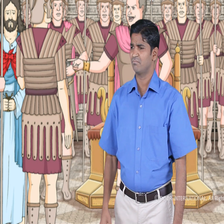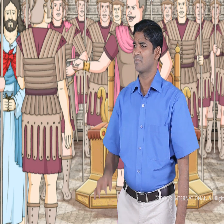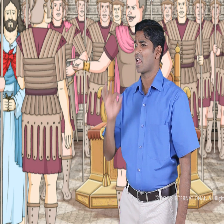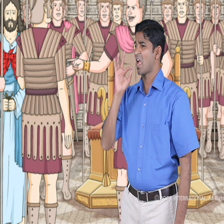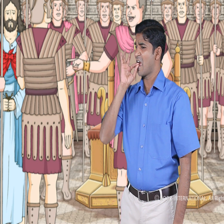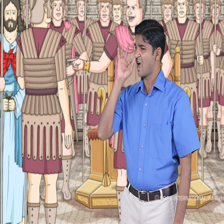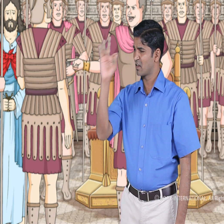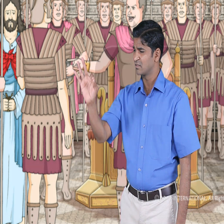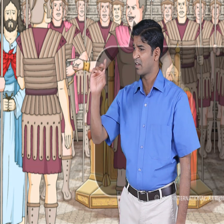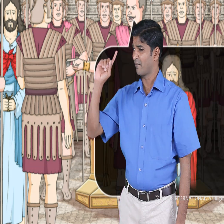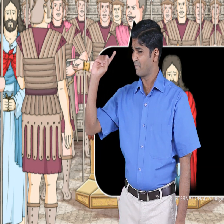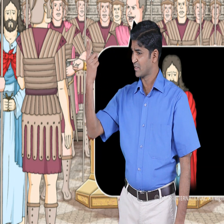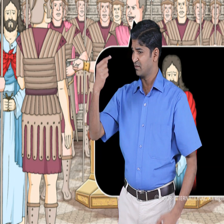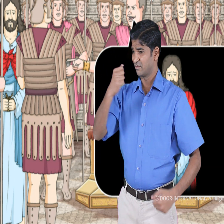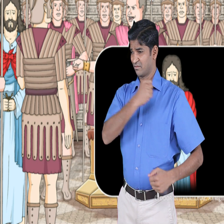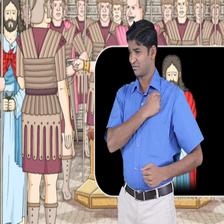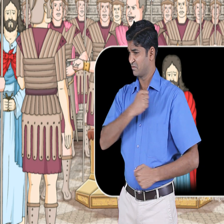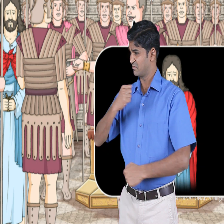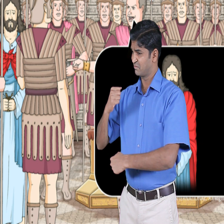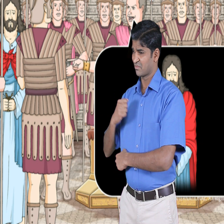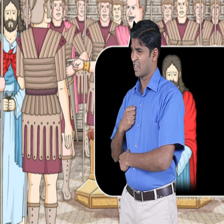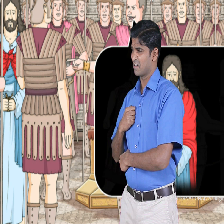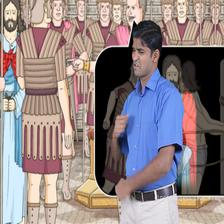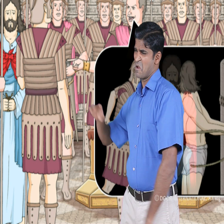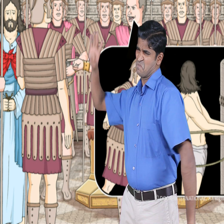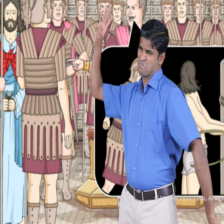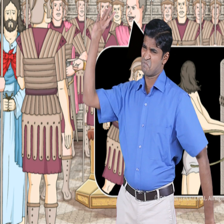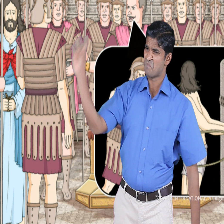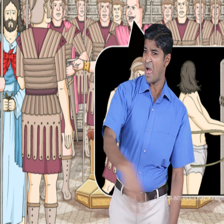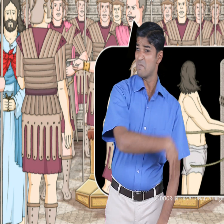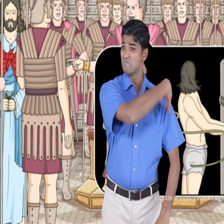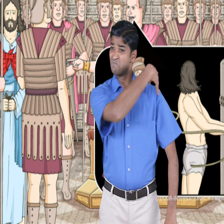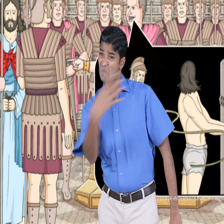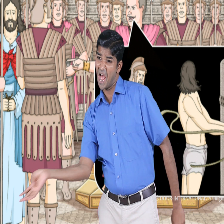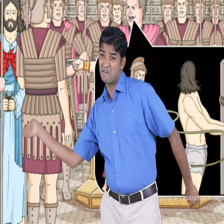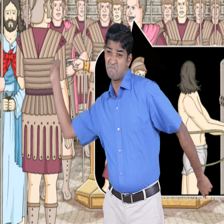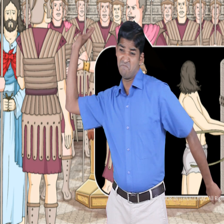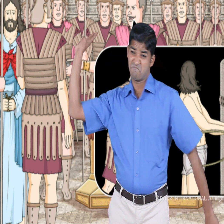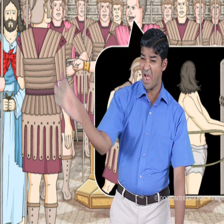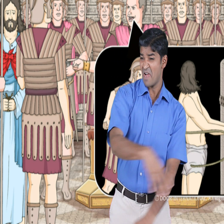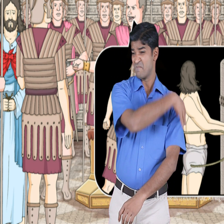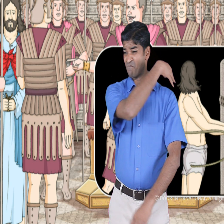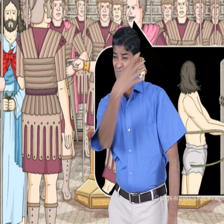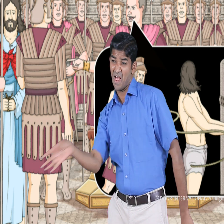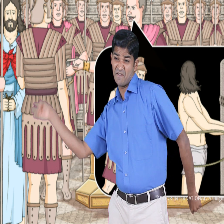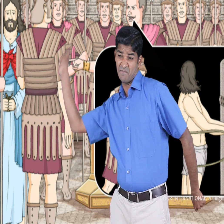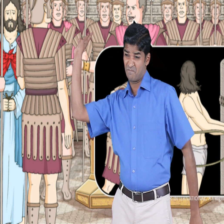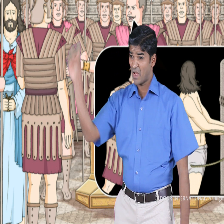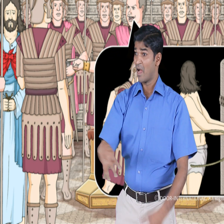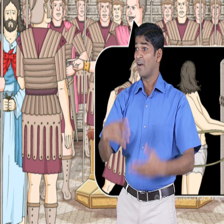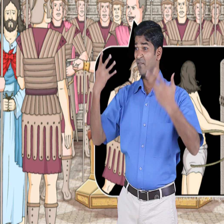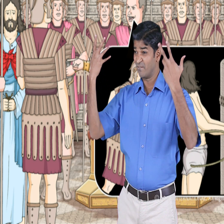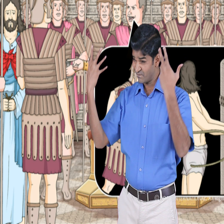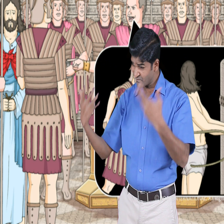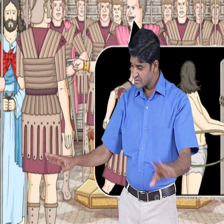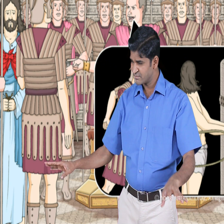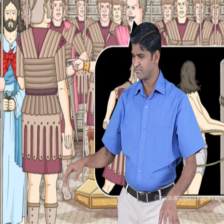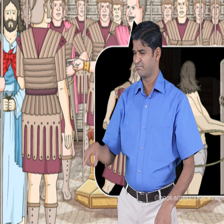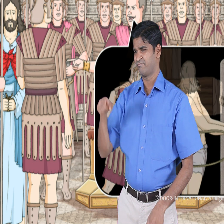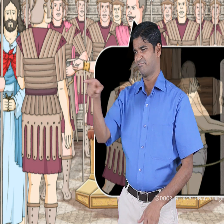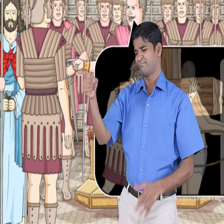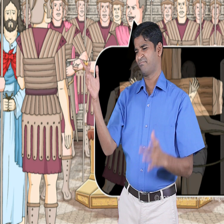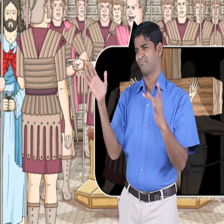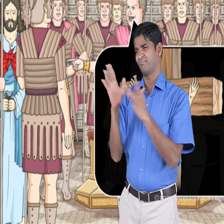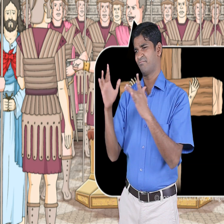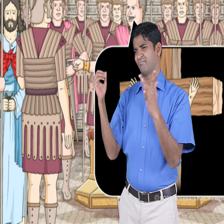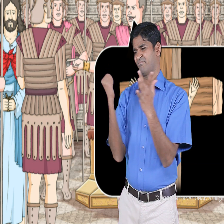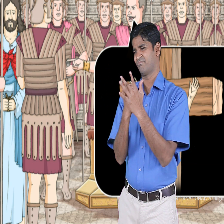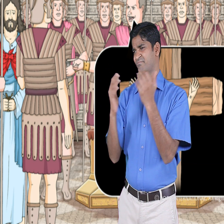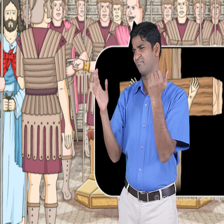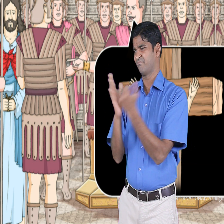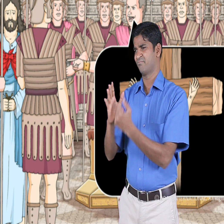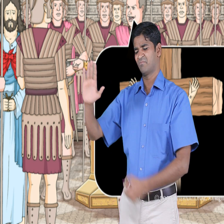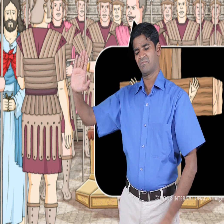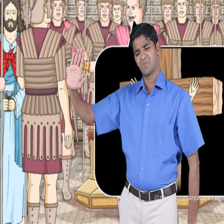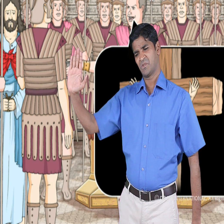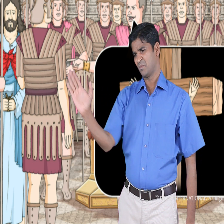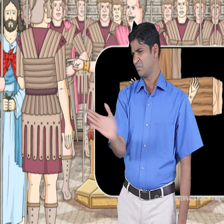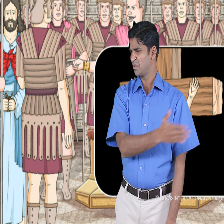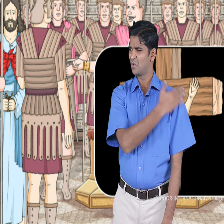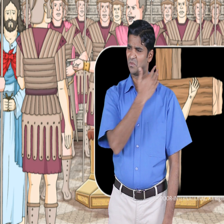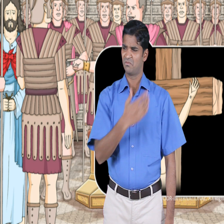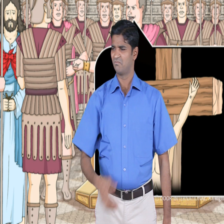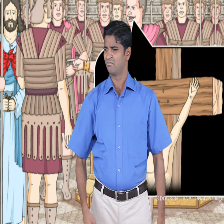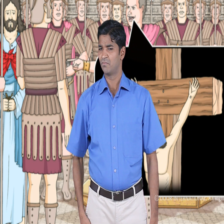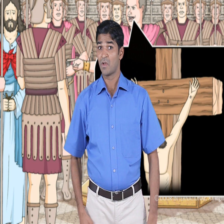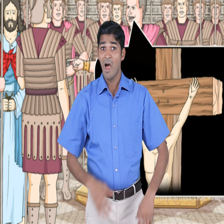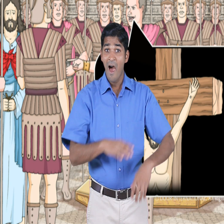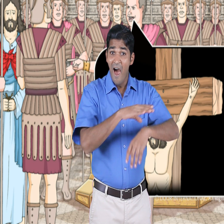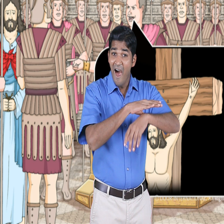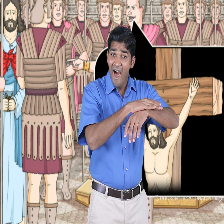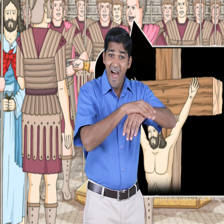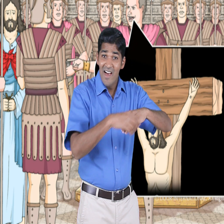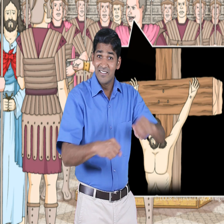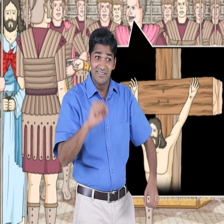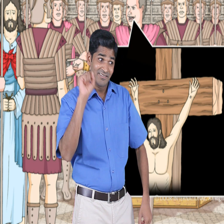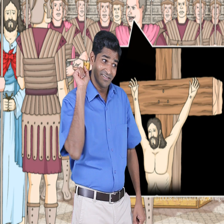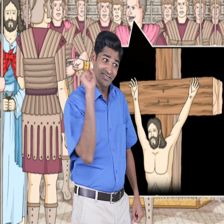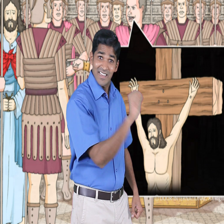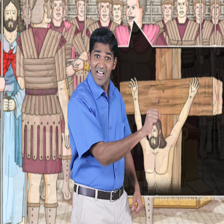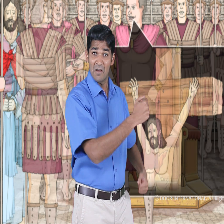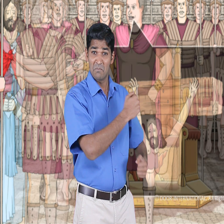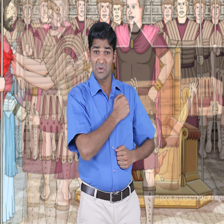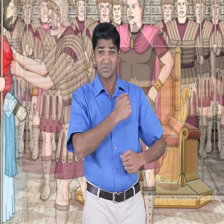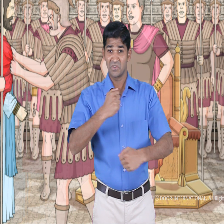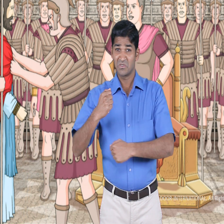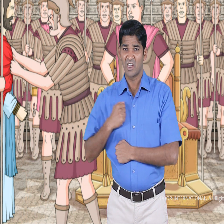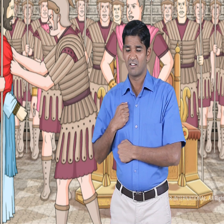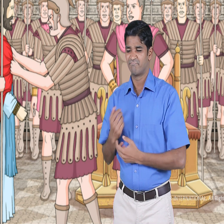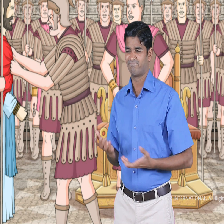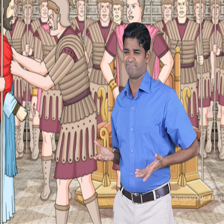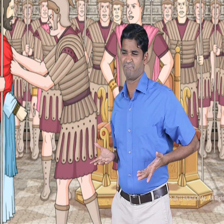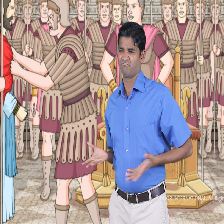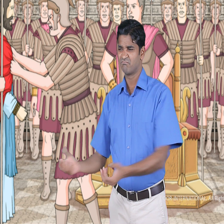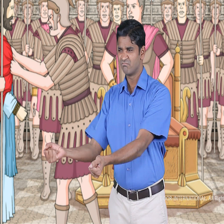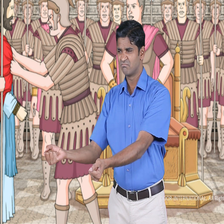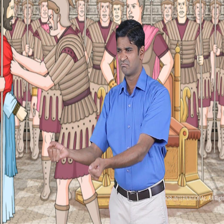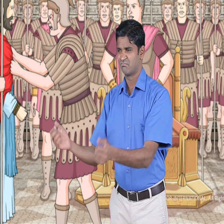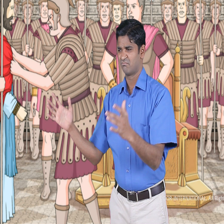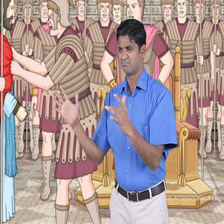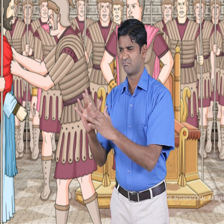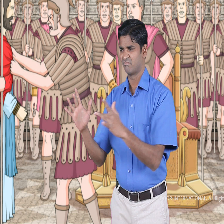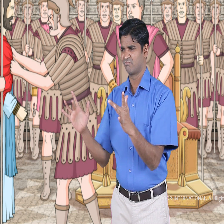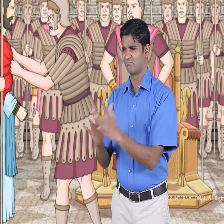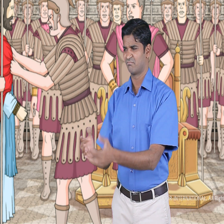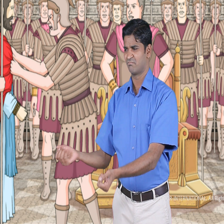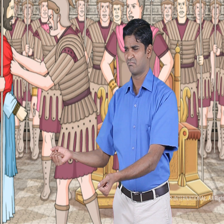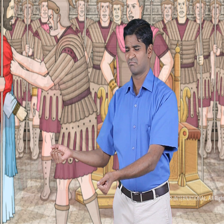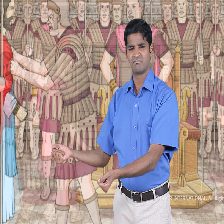But he had Jesus flogged, and handed Him over to be crucified.